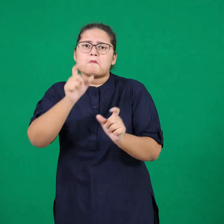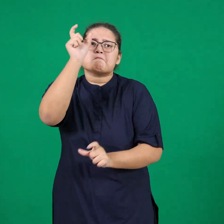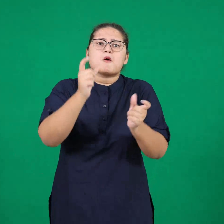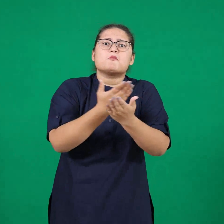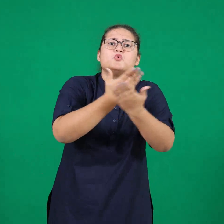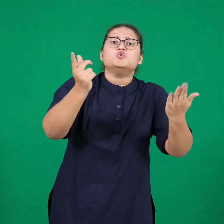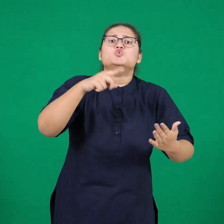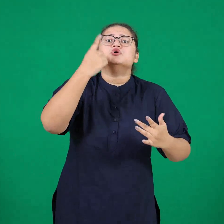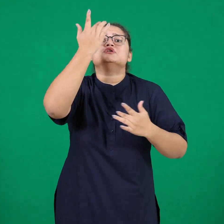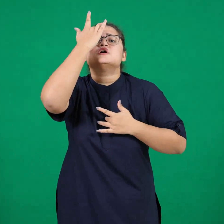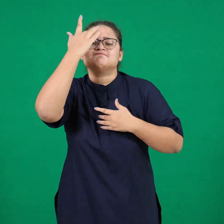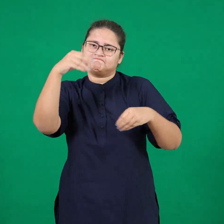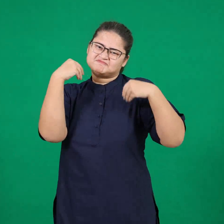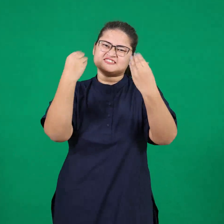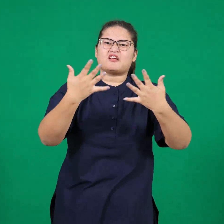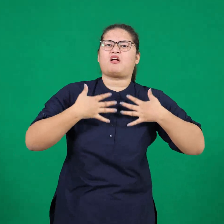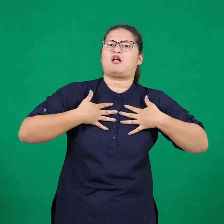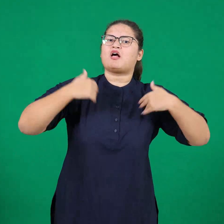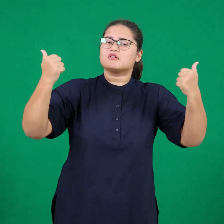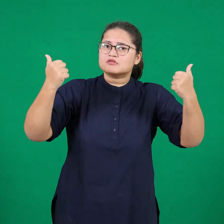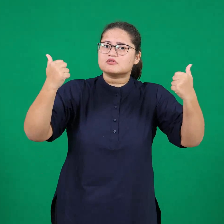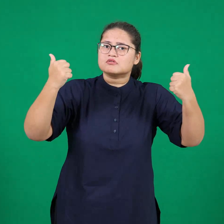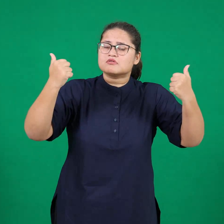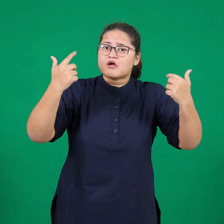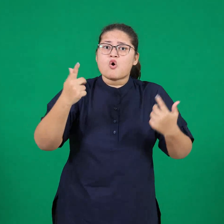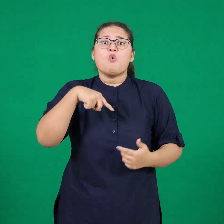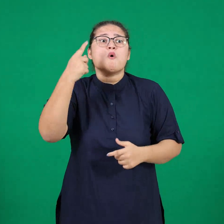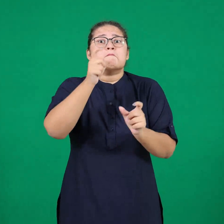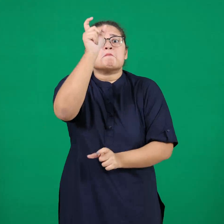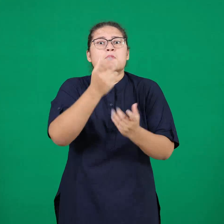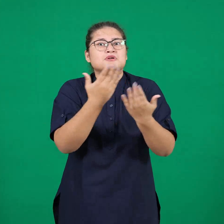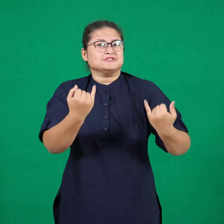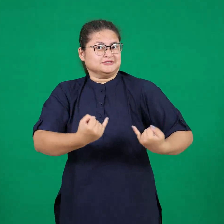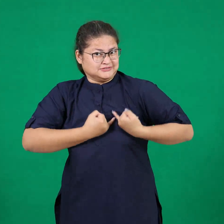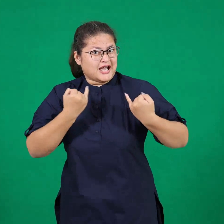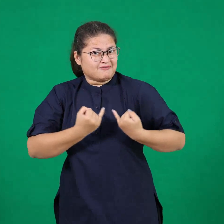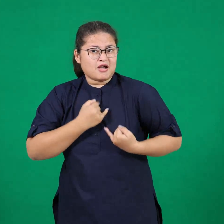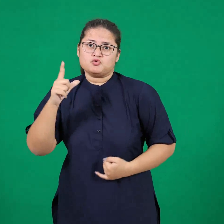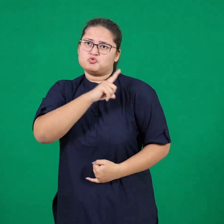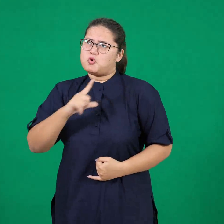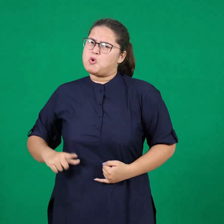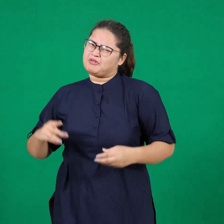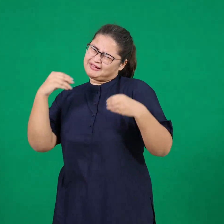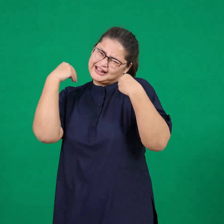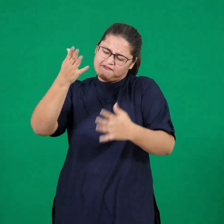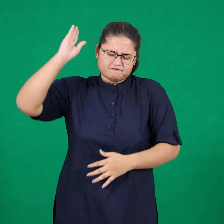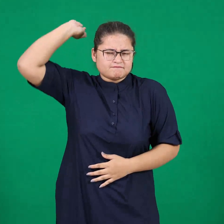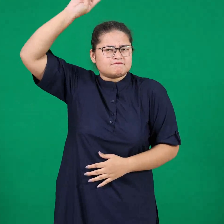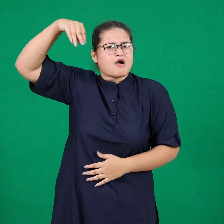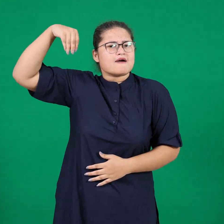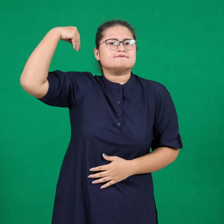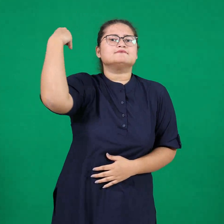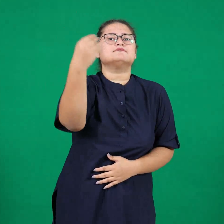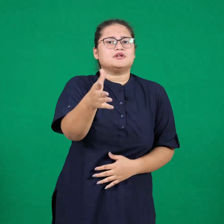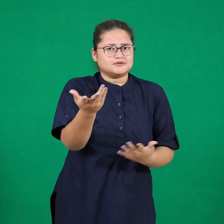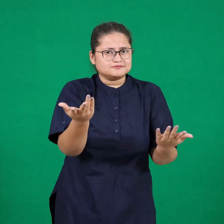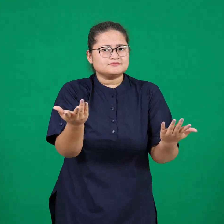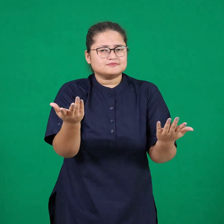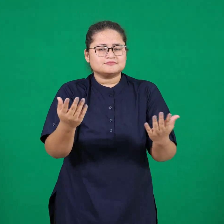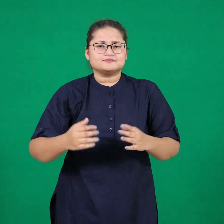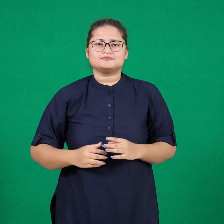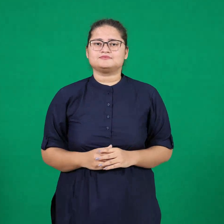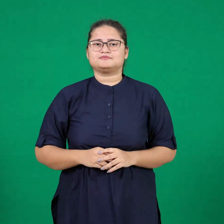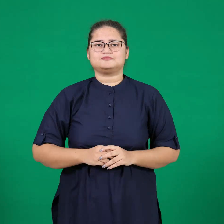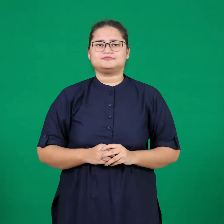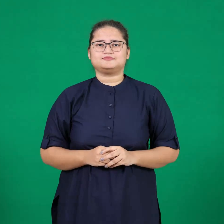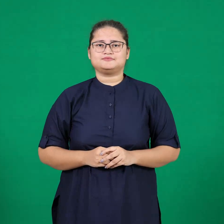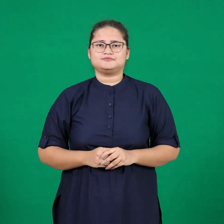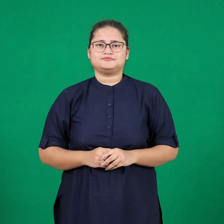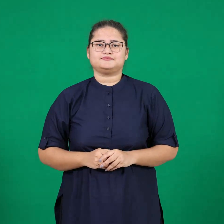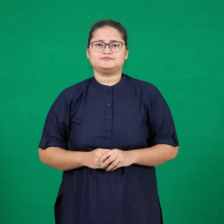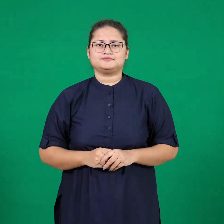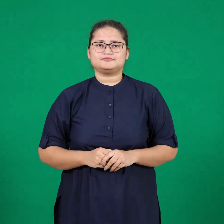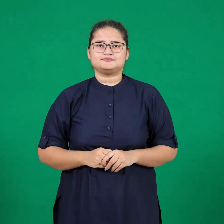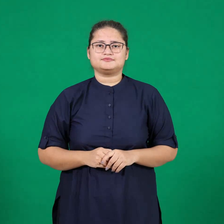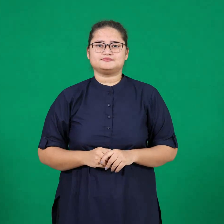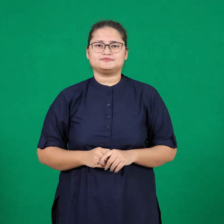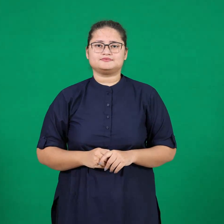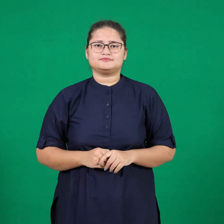The Lord will raise him up. If he has sinned, he will be forgiven.